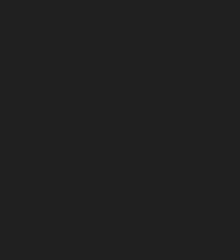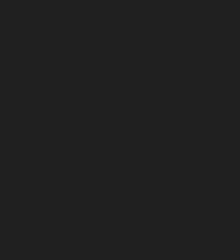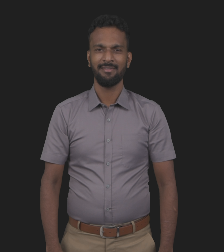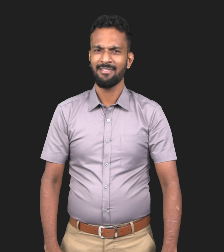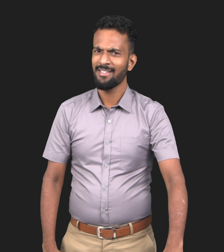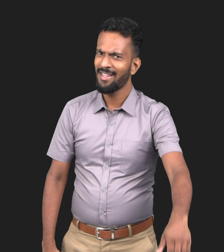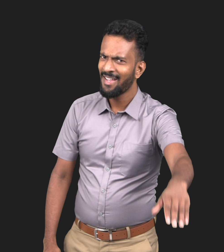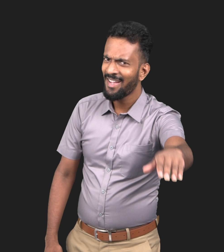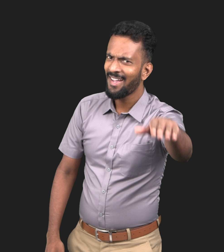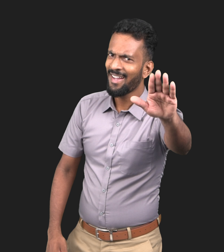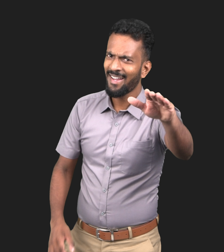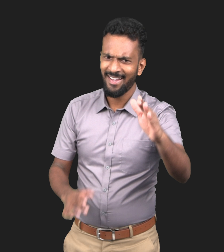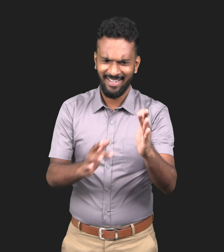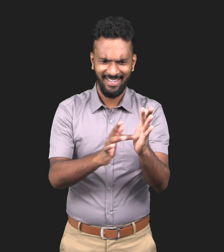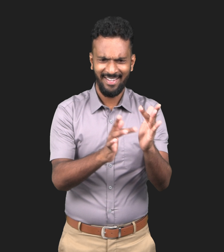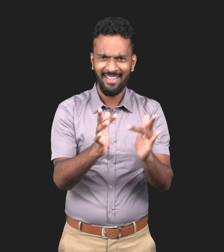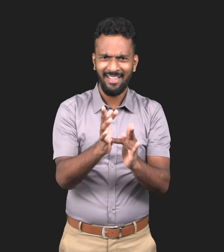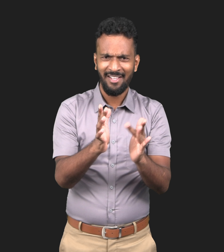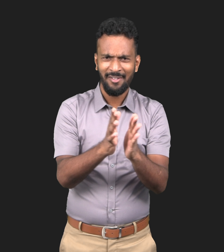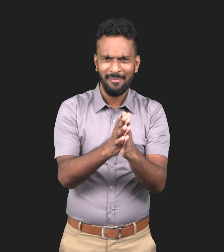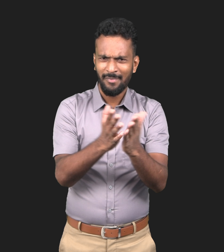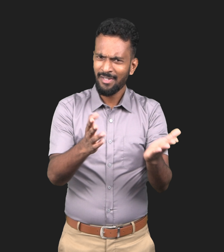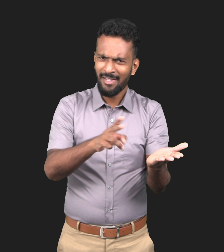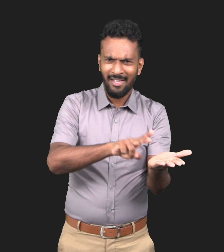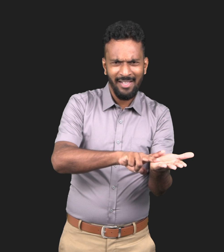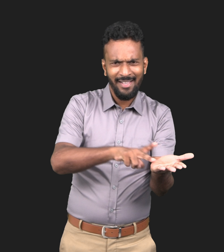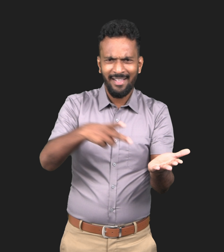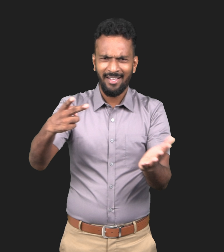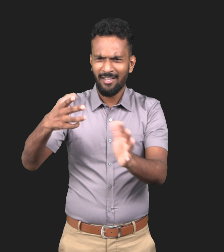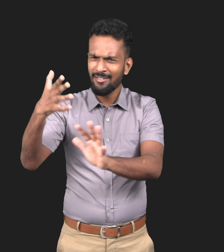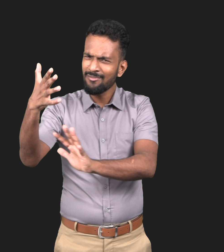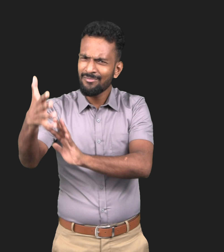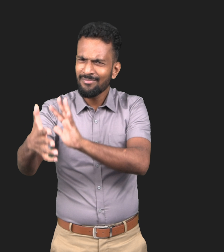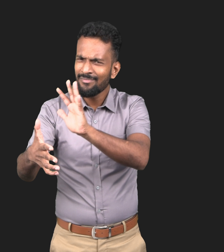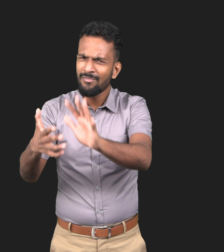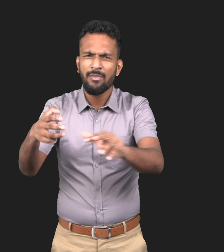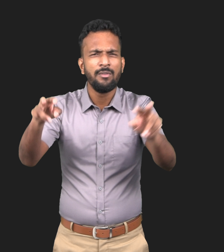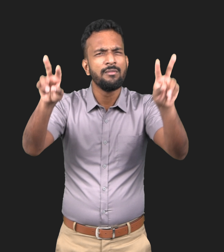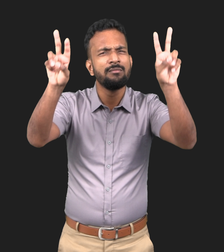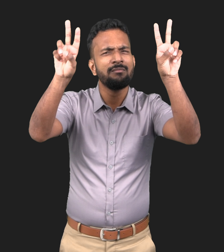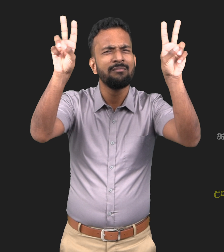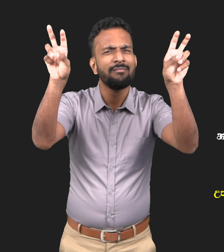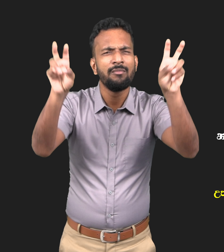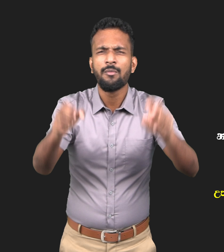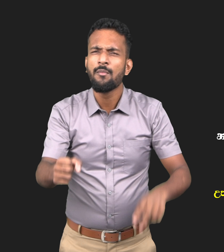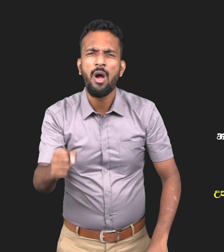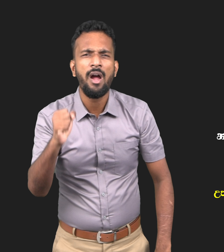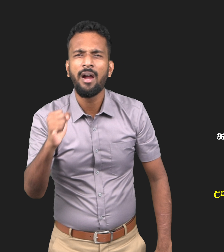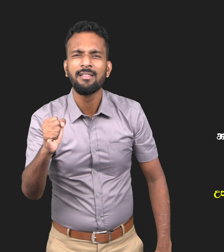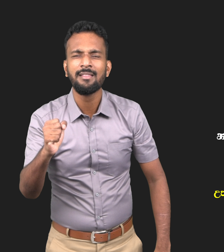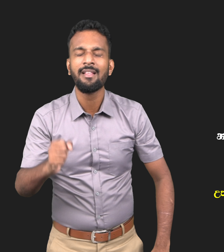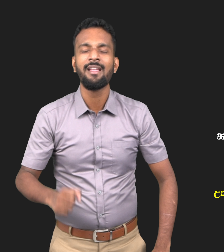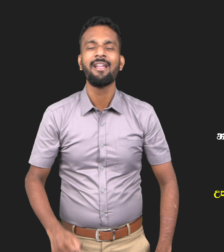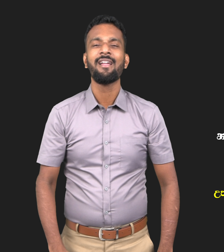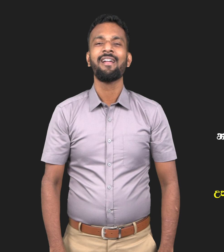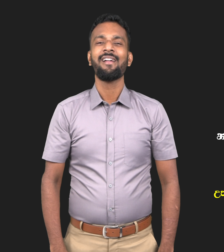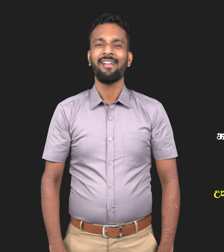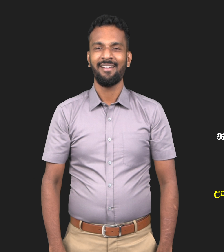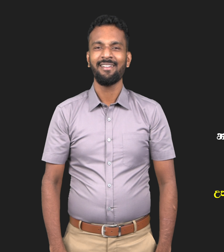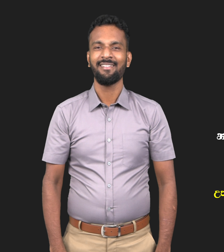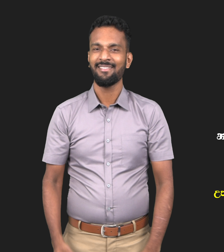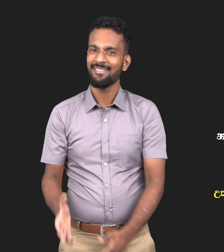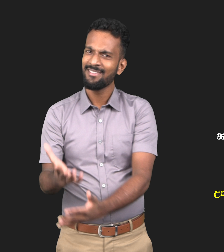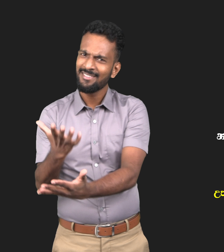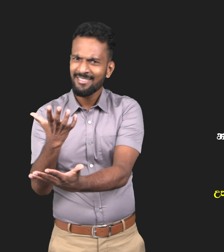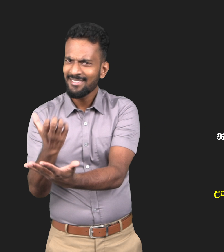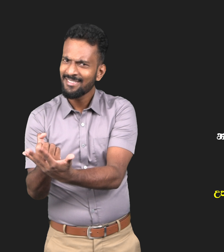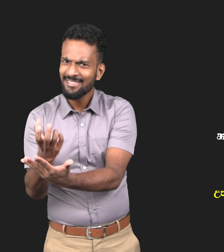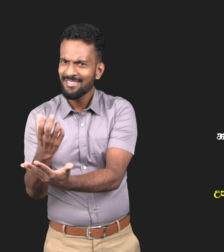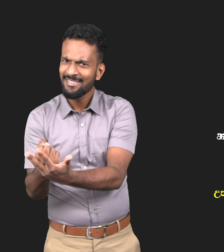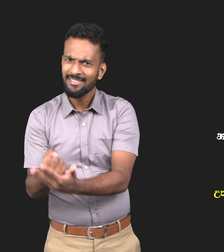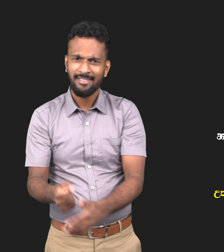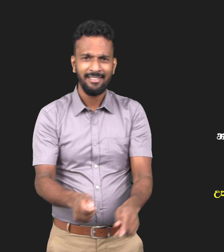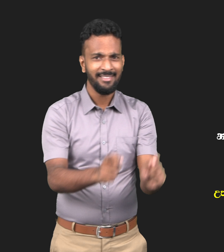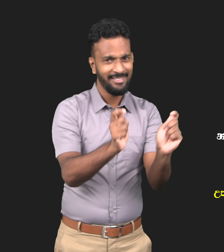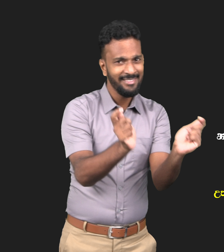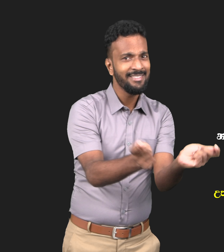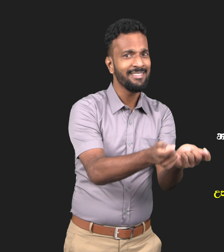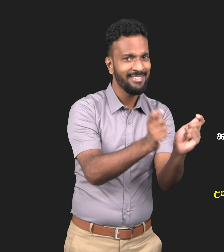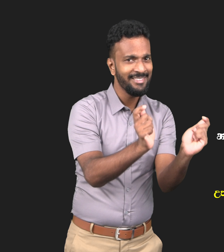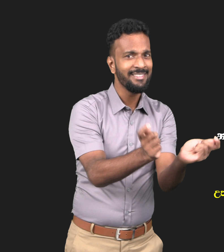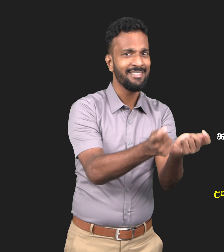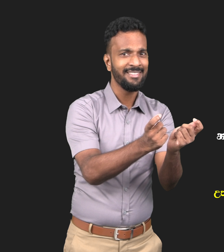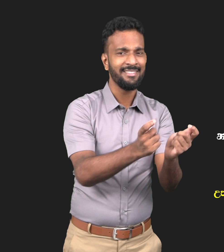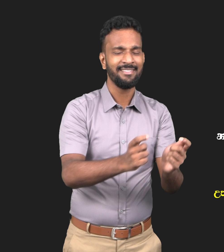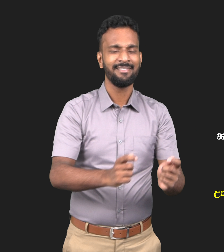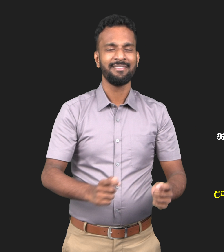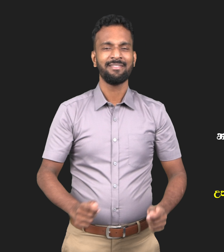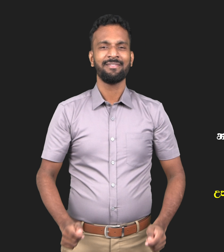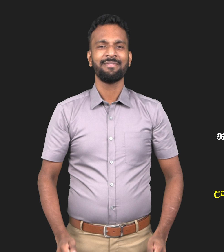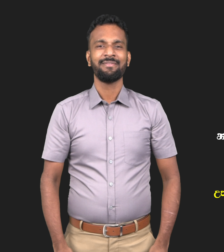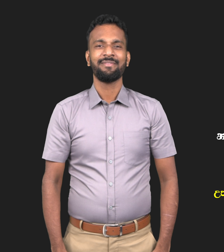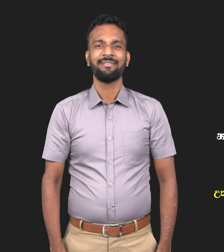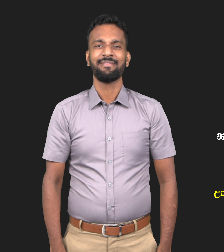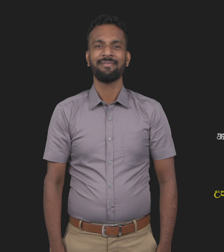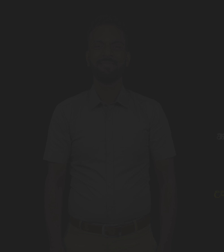Cain and Abel